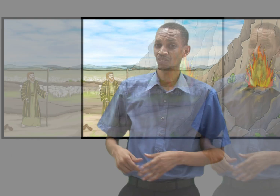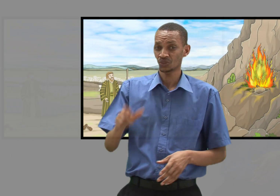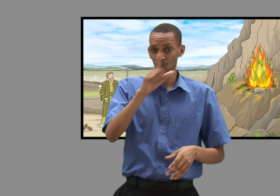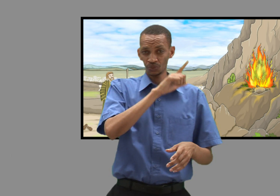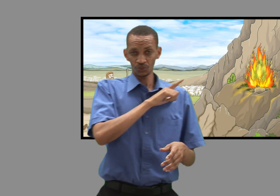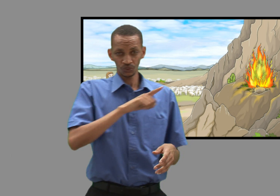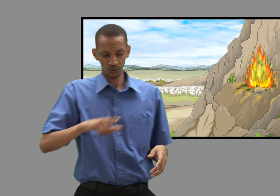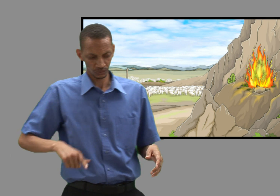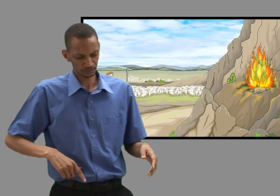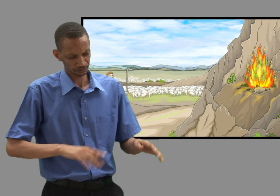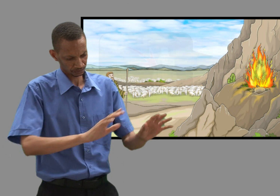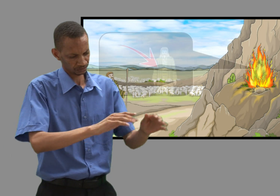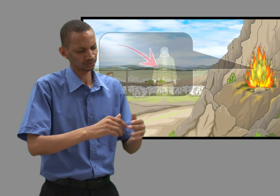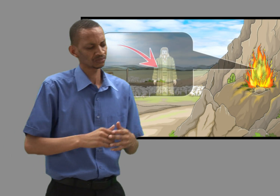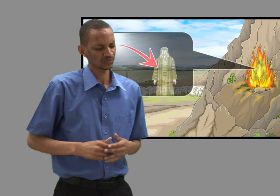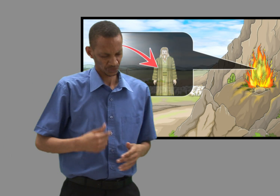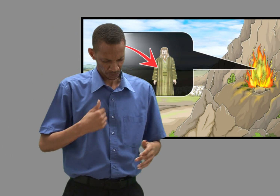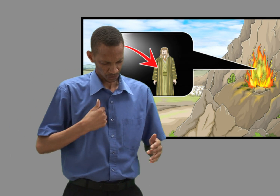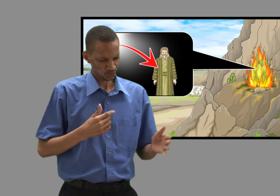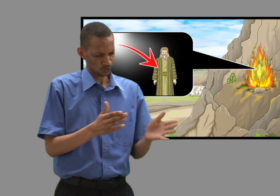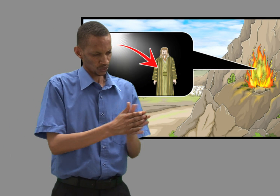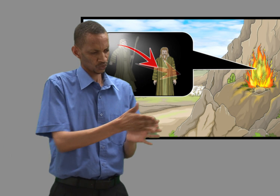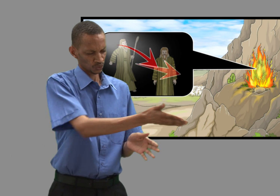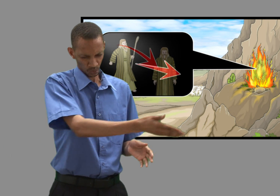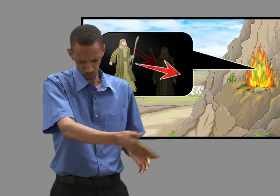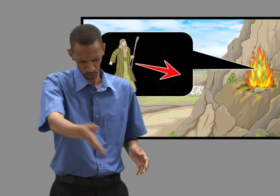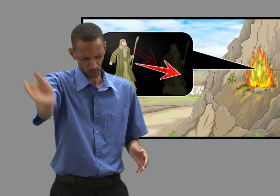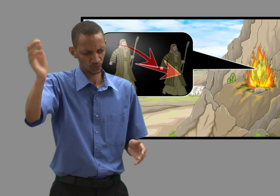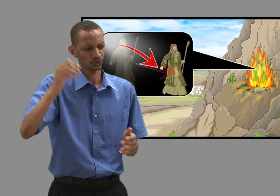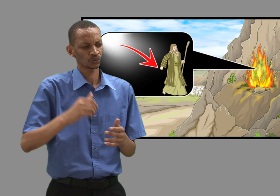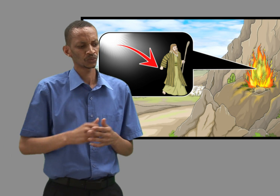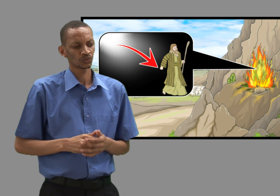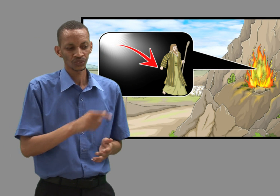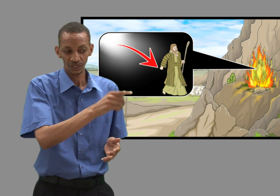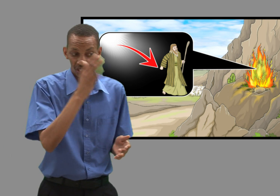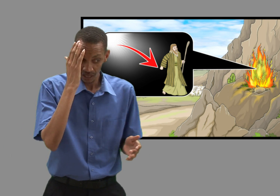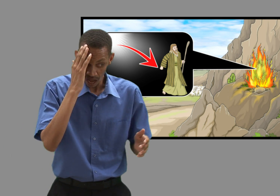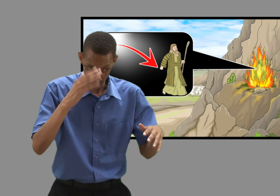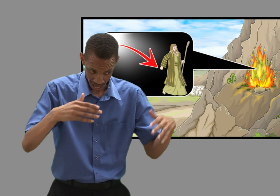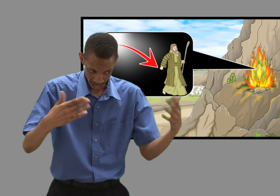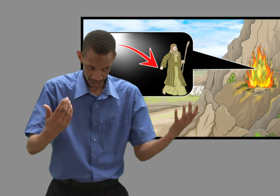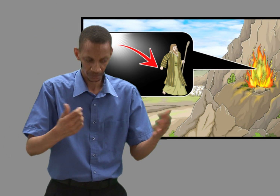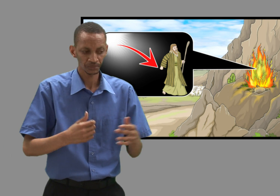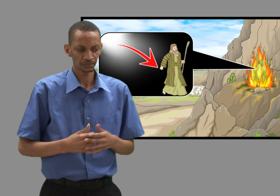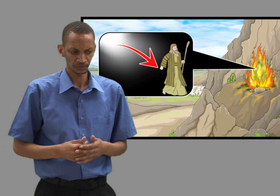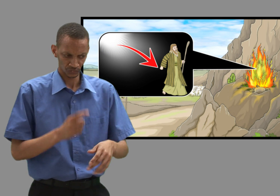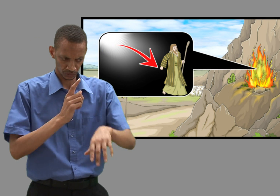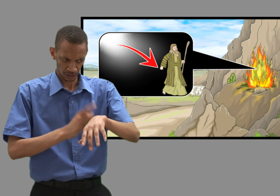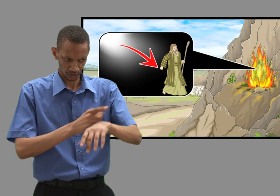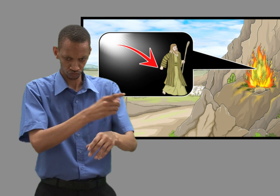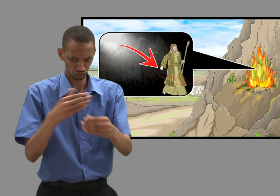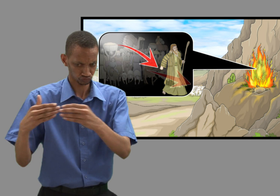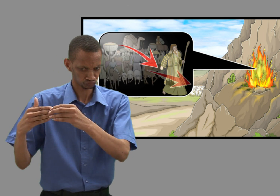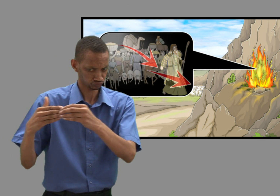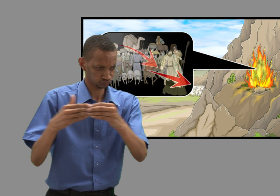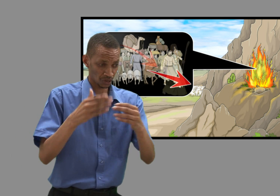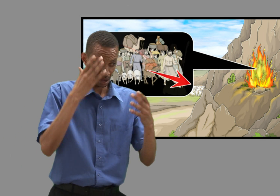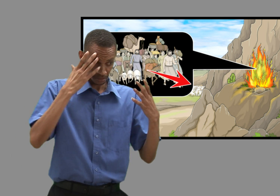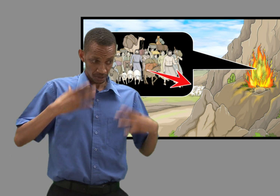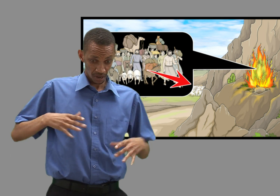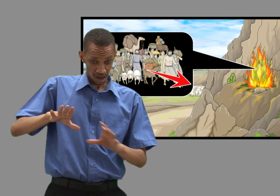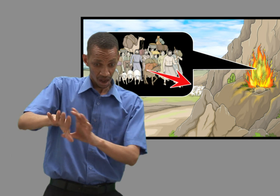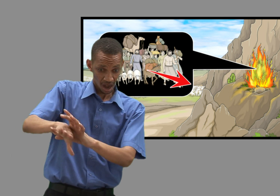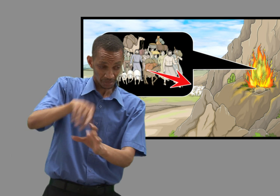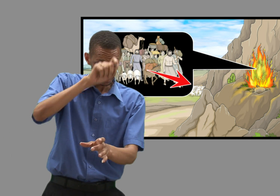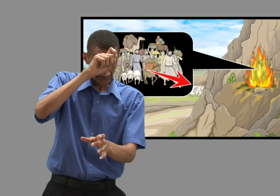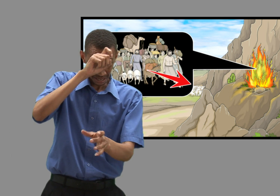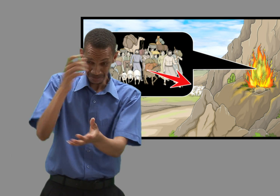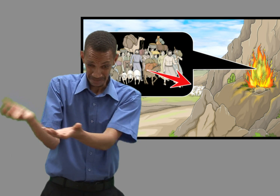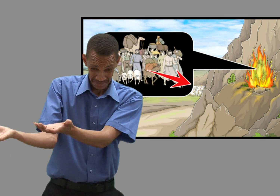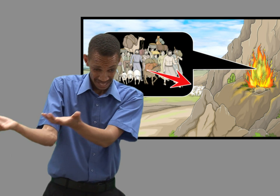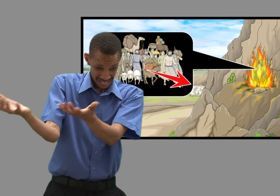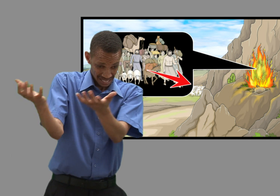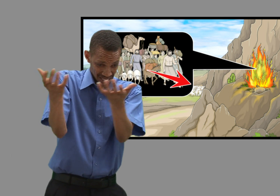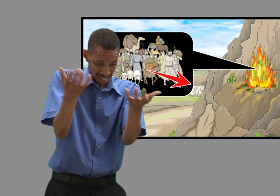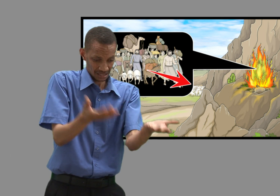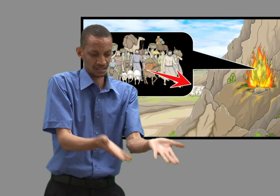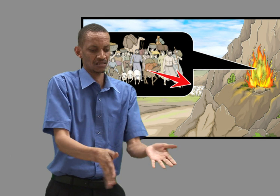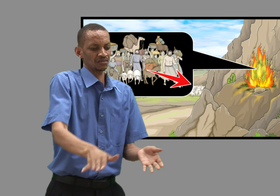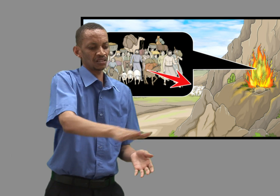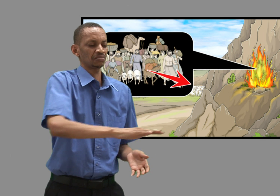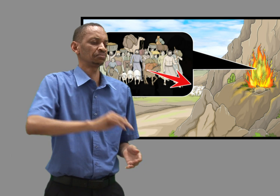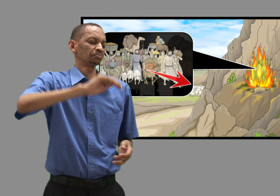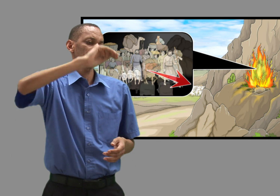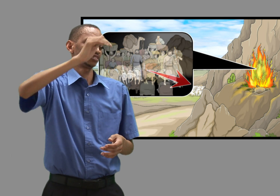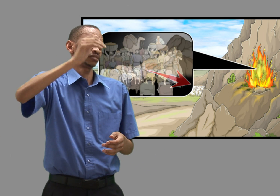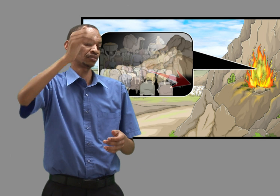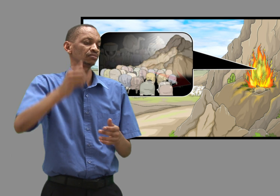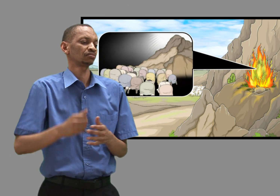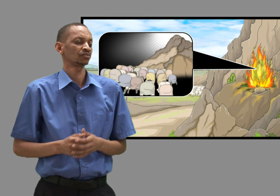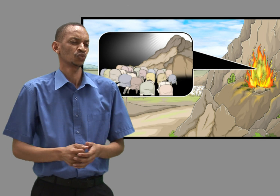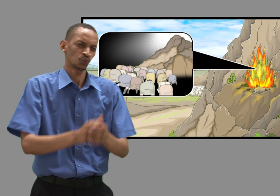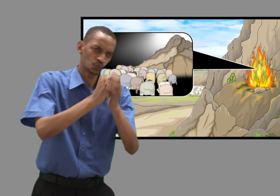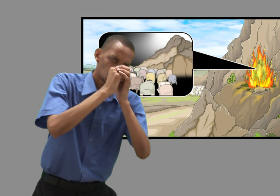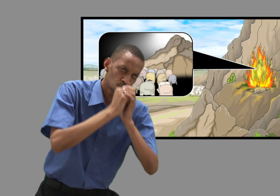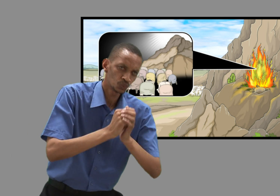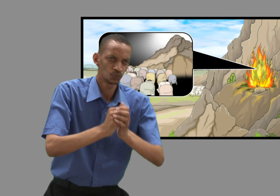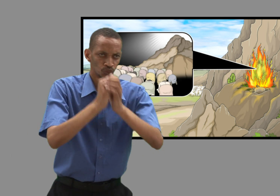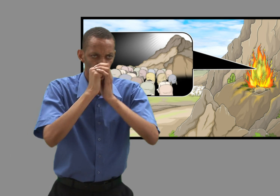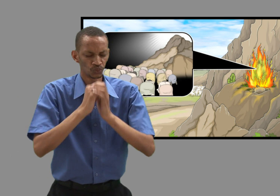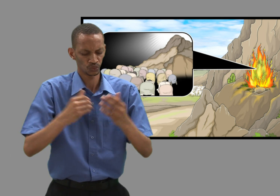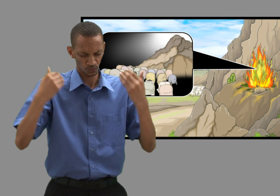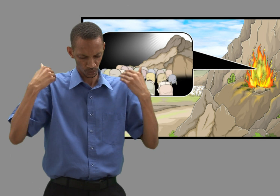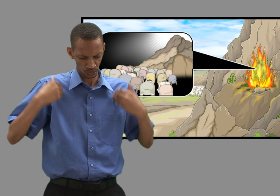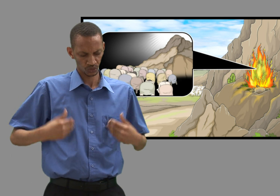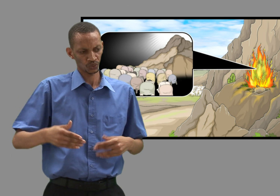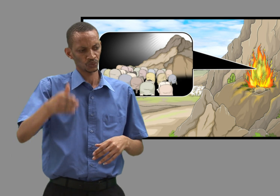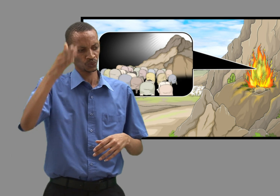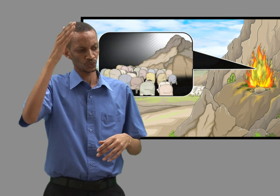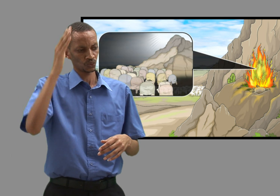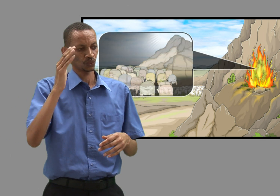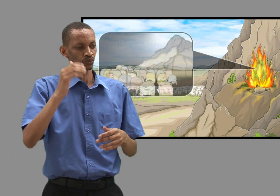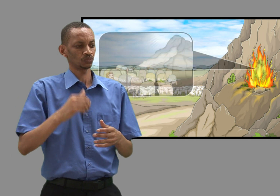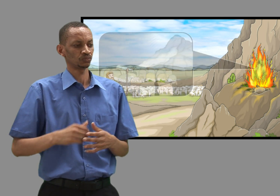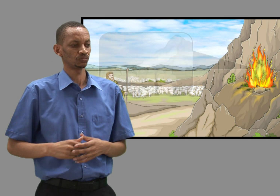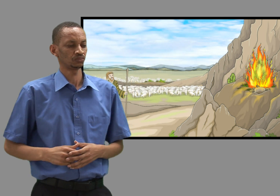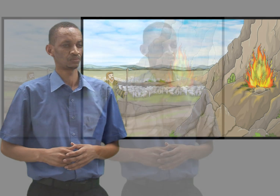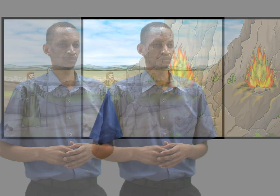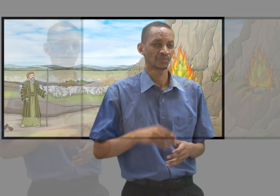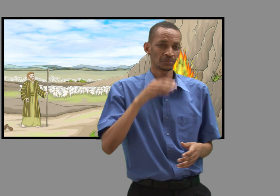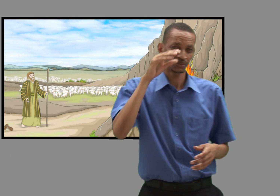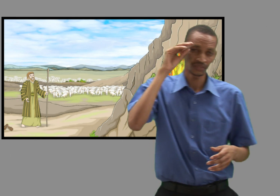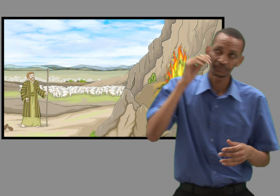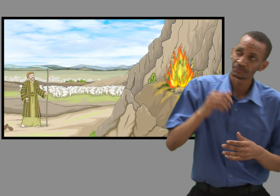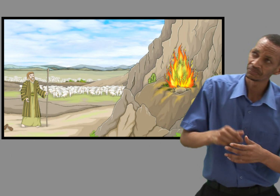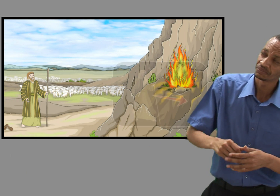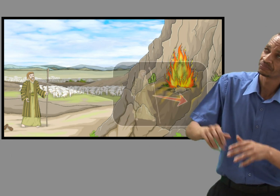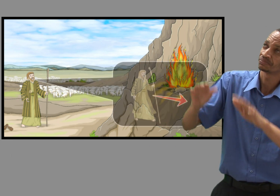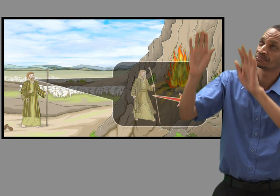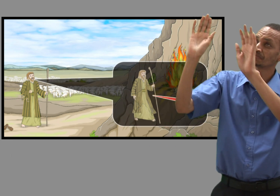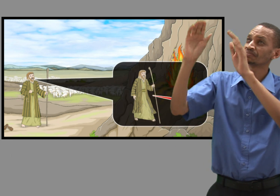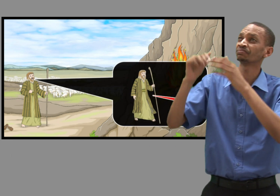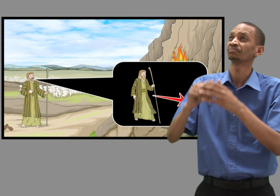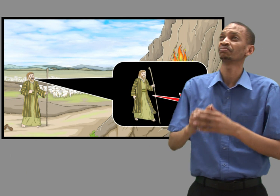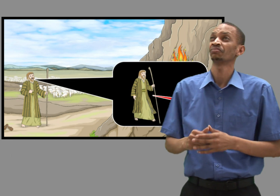“I will surely be with you,” God said, “and this will be the sign to you that I have sent you: When you have brought the people out of Egypt, all of you will worship God on this mountain.”